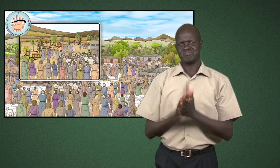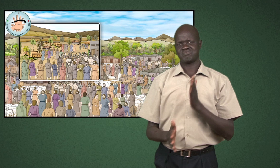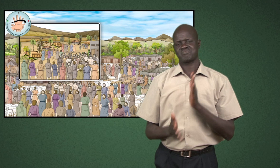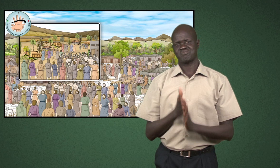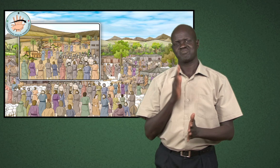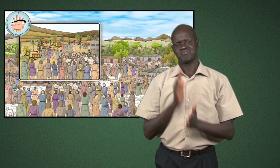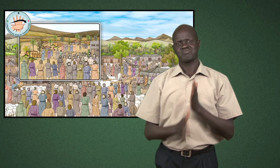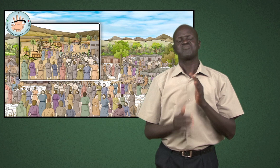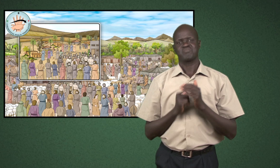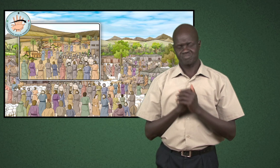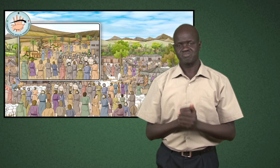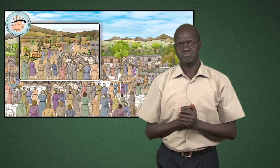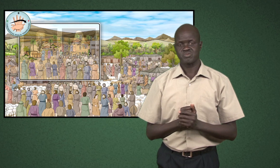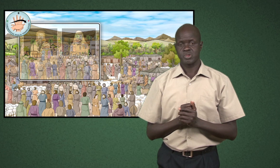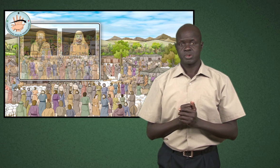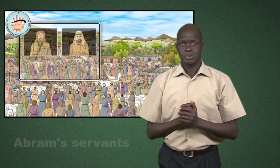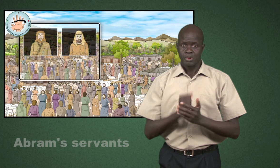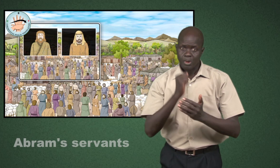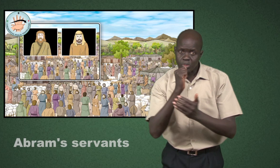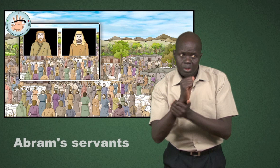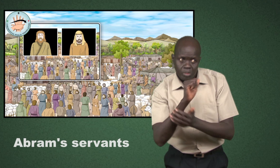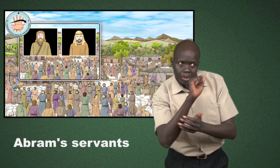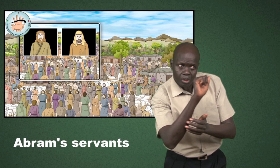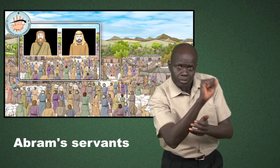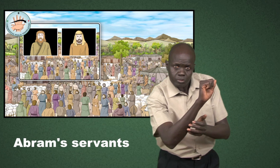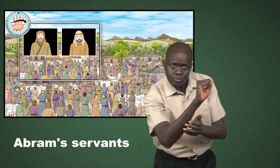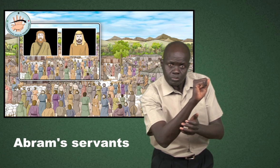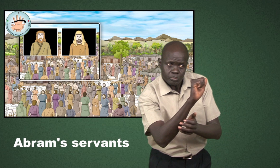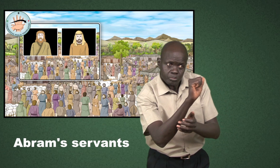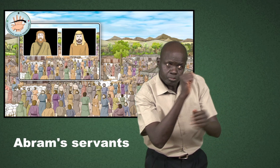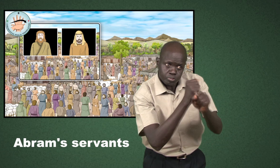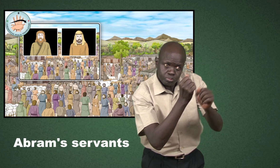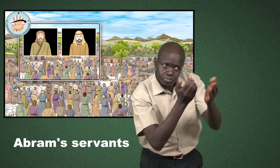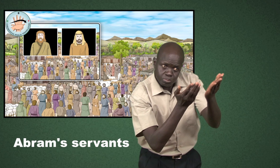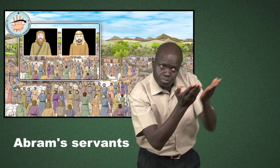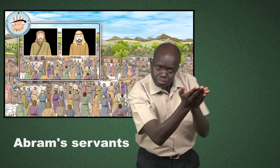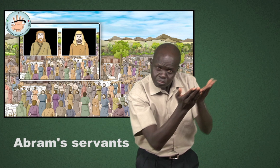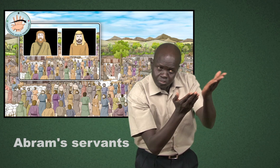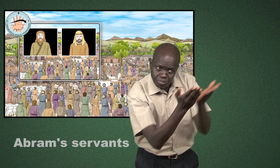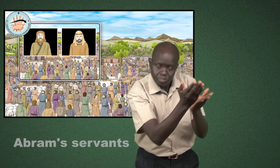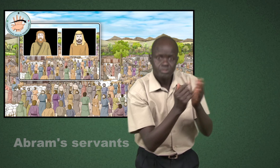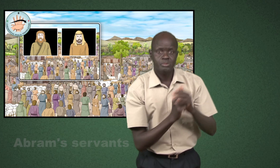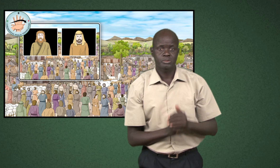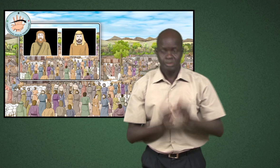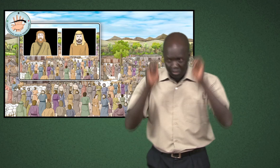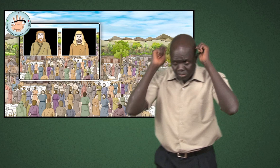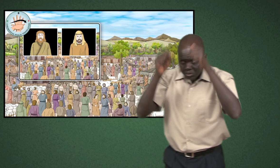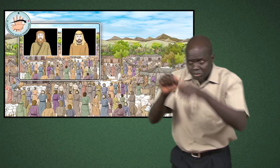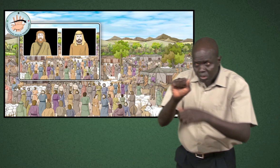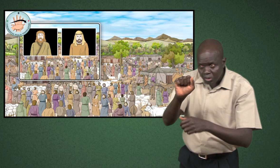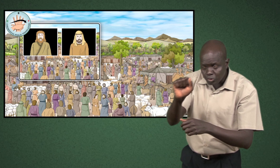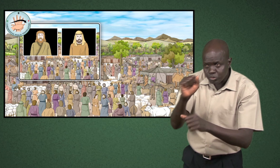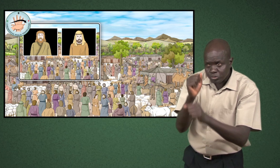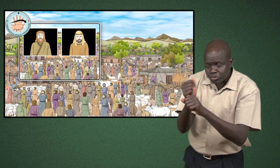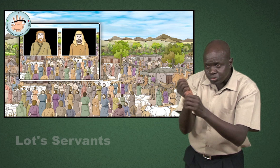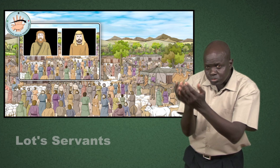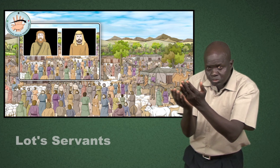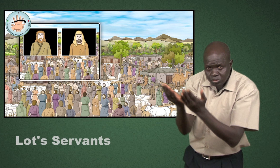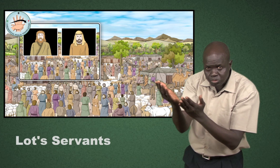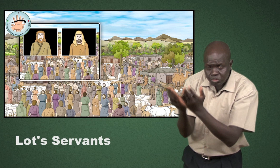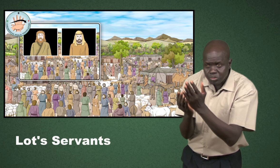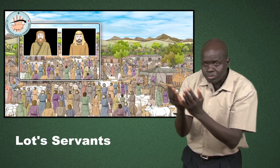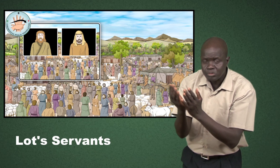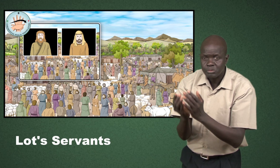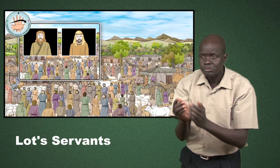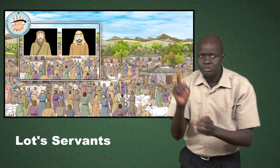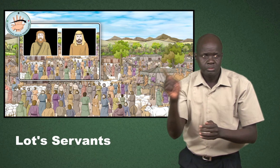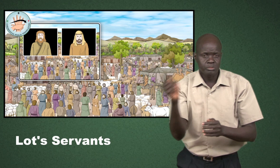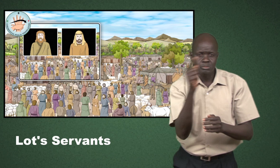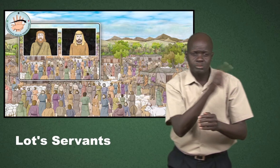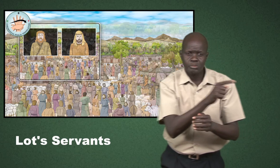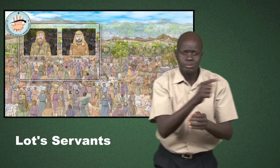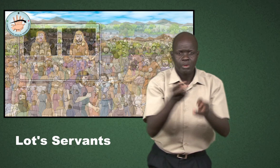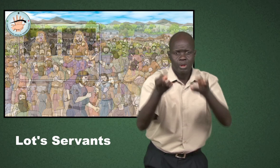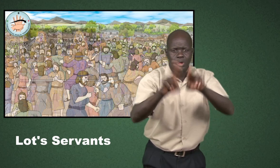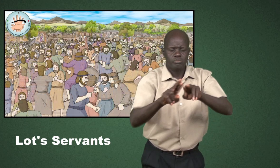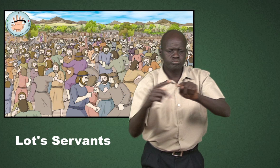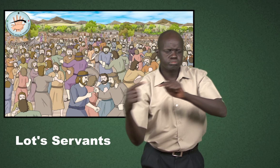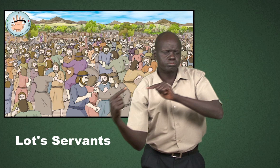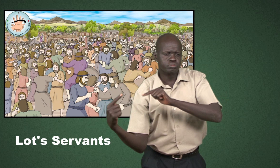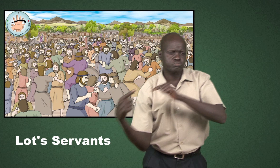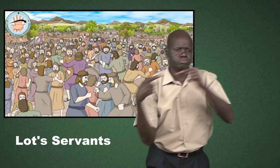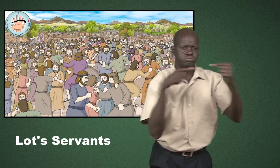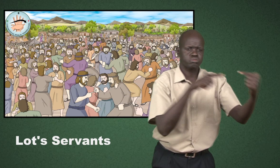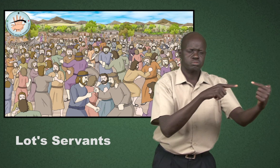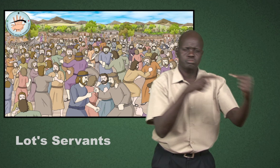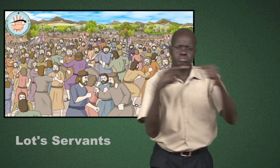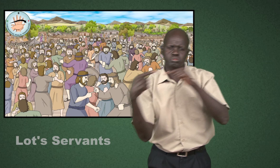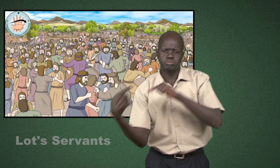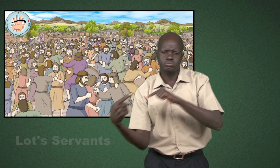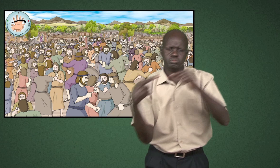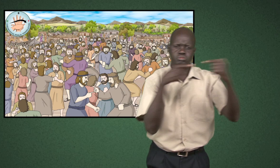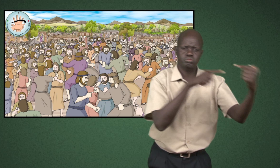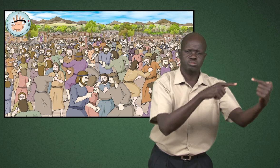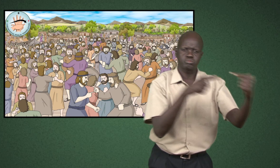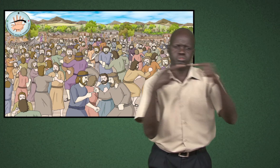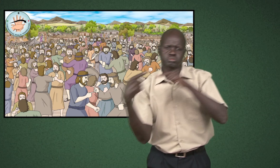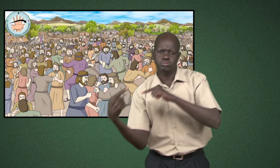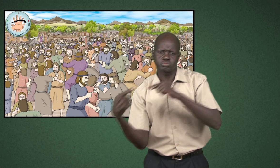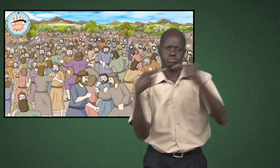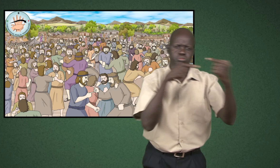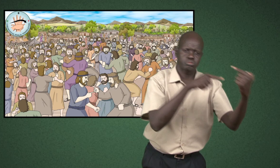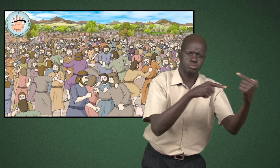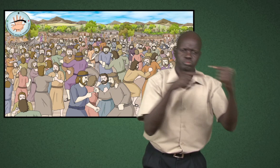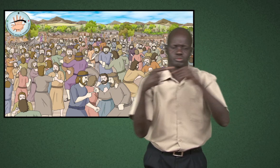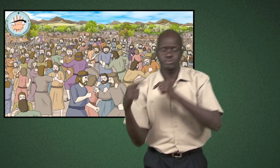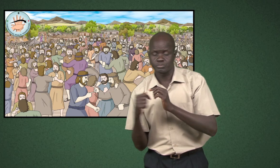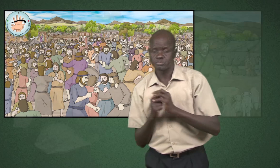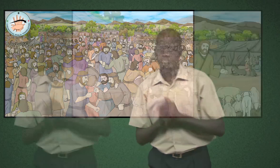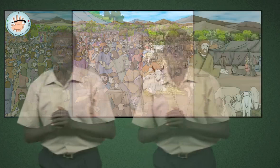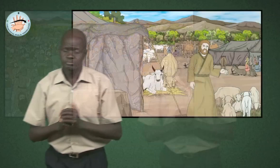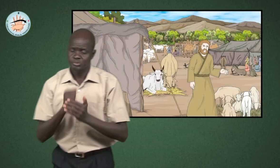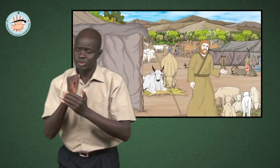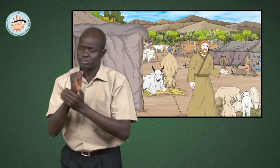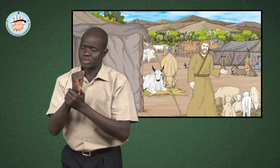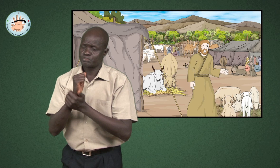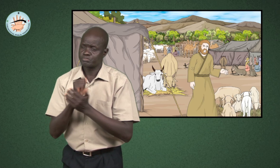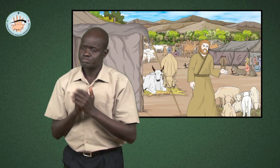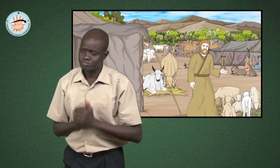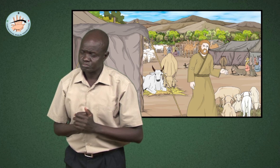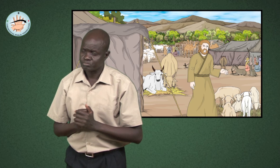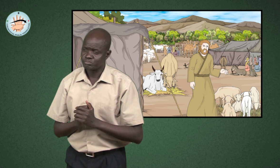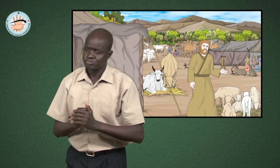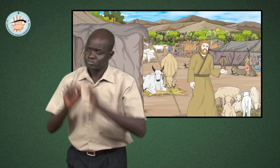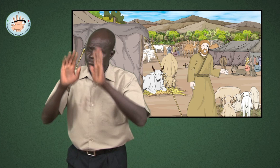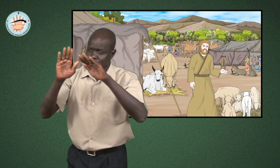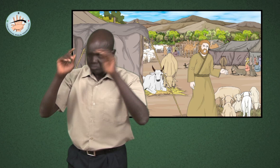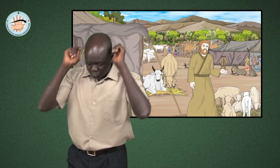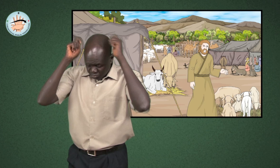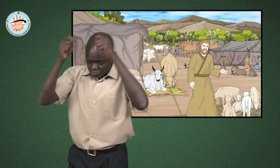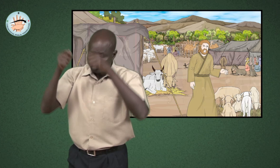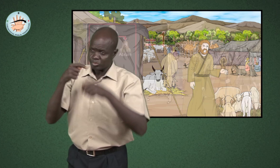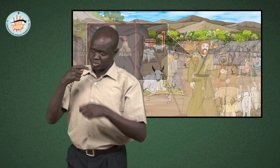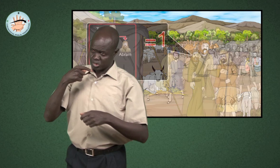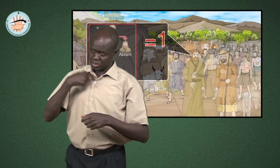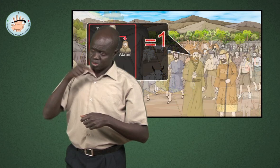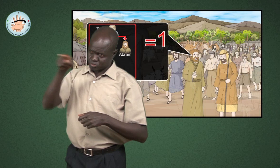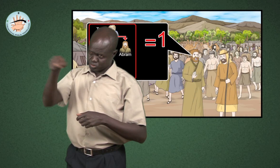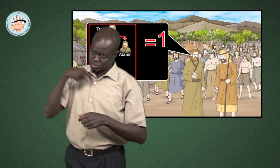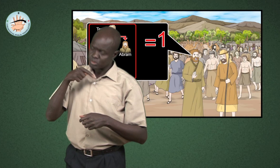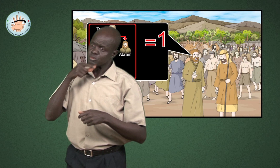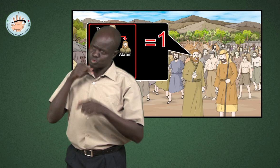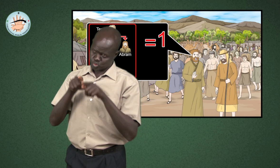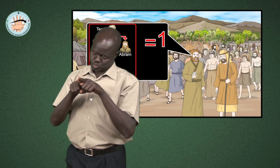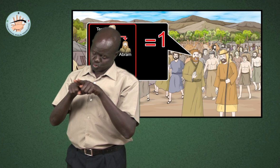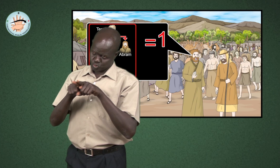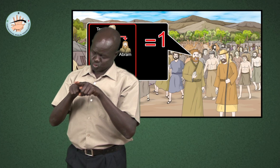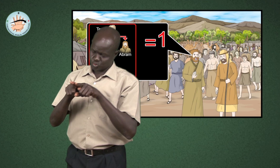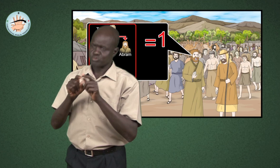And there was discord between the herdsmen of Abram and the herdsmen of Lot. At that time the Canaanites and the Perizzites were also living in the land. So Abram said to Lot, “Please let there be no contention between you and me, or between your herdsmen and my herdsmen.